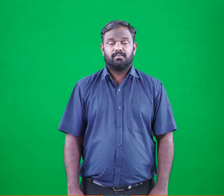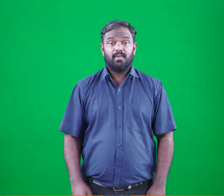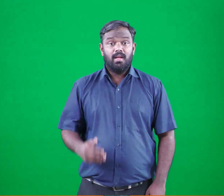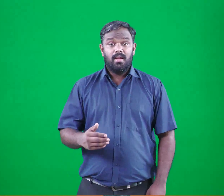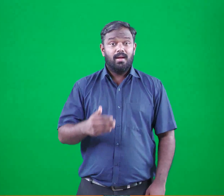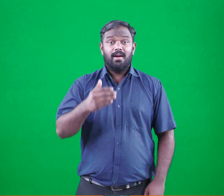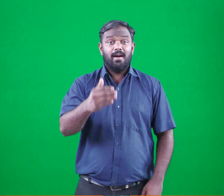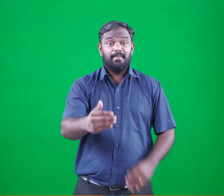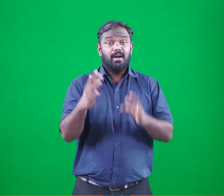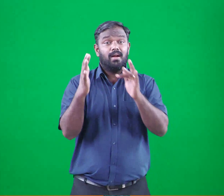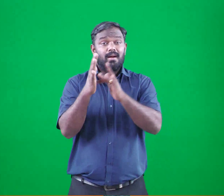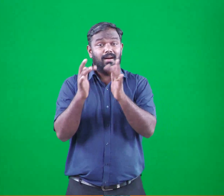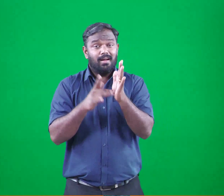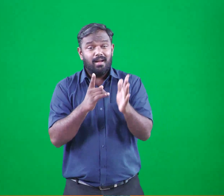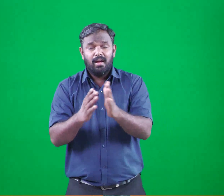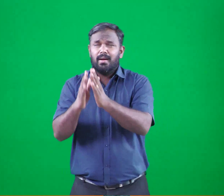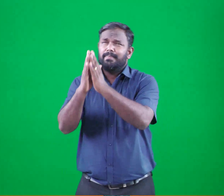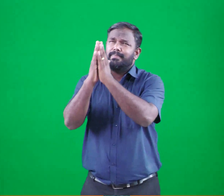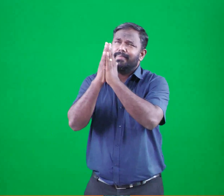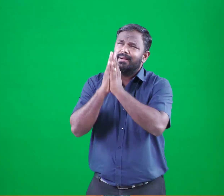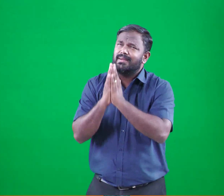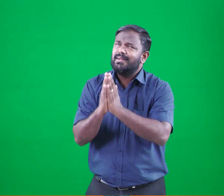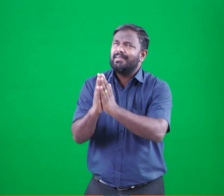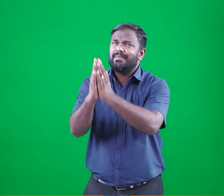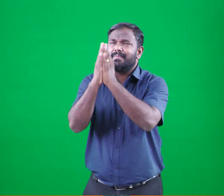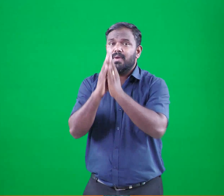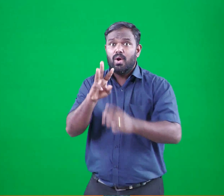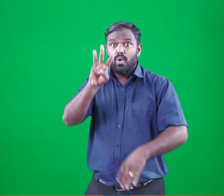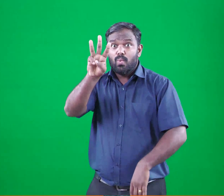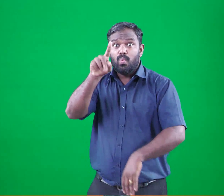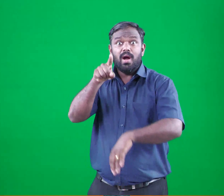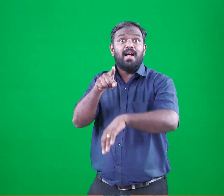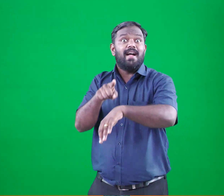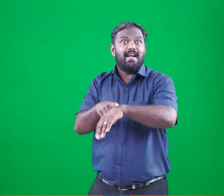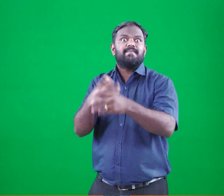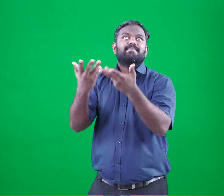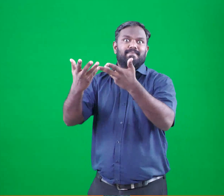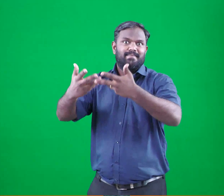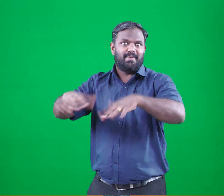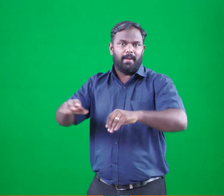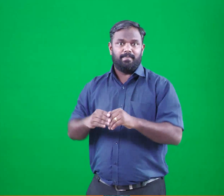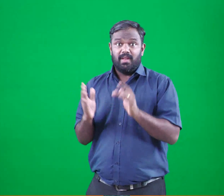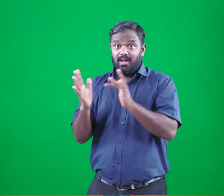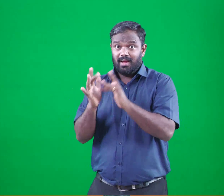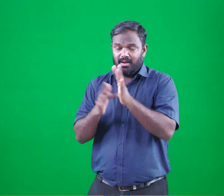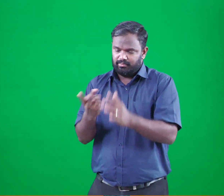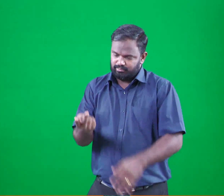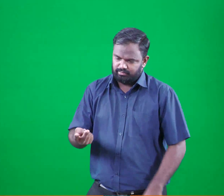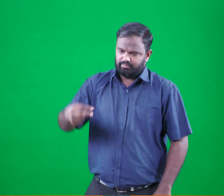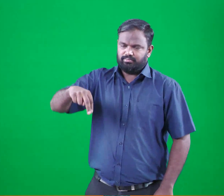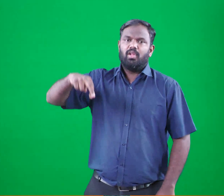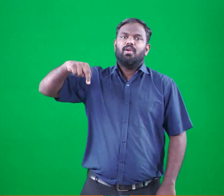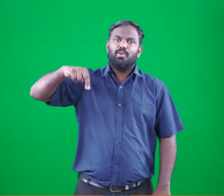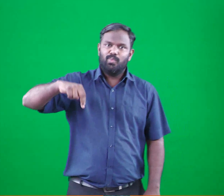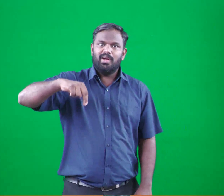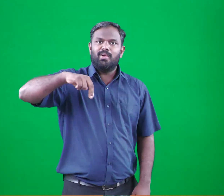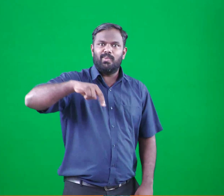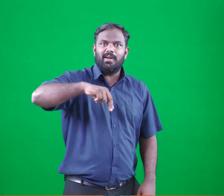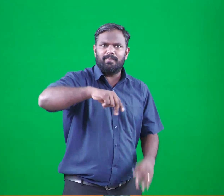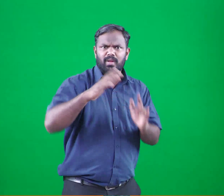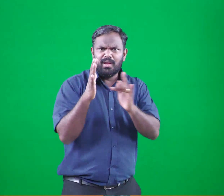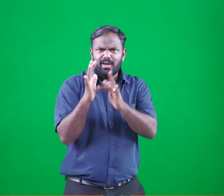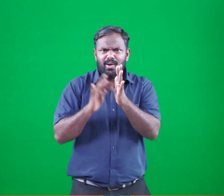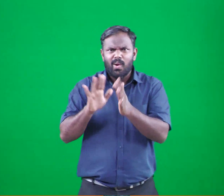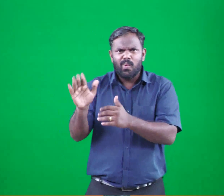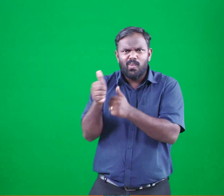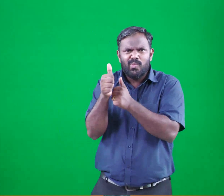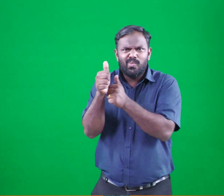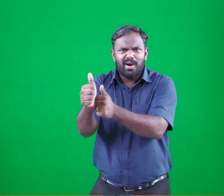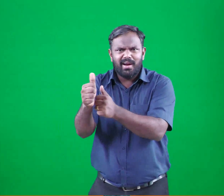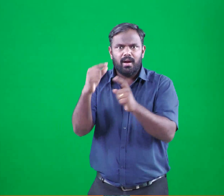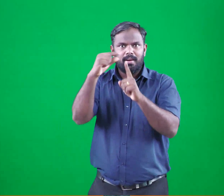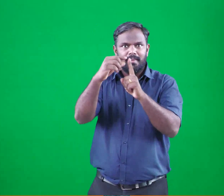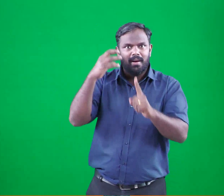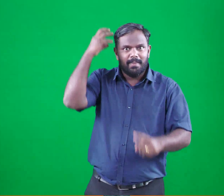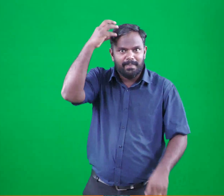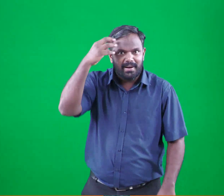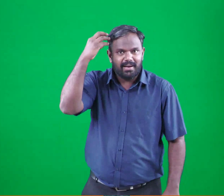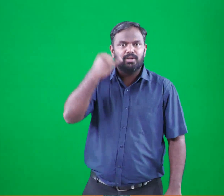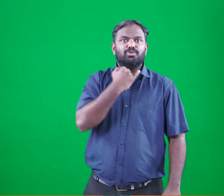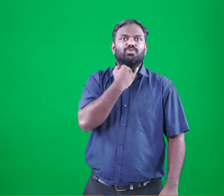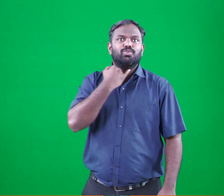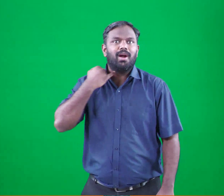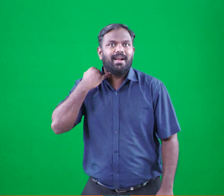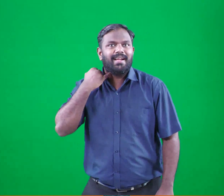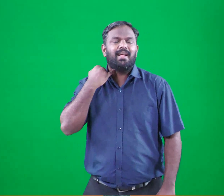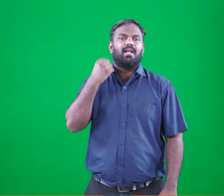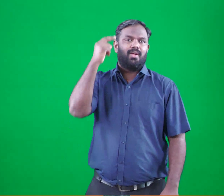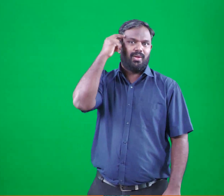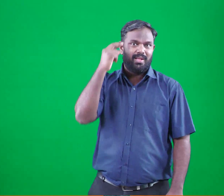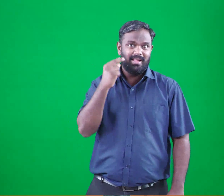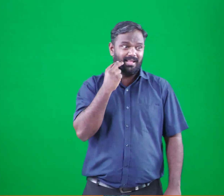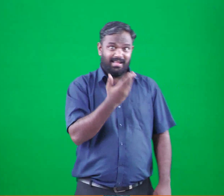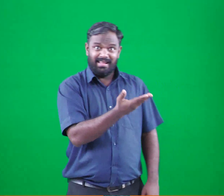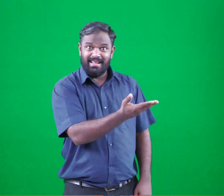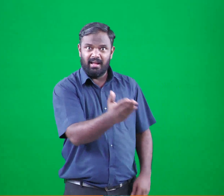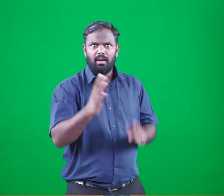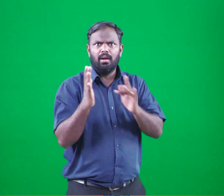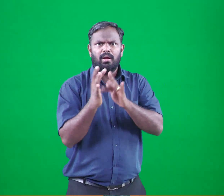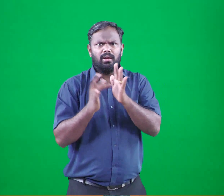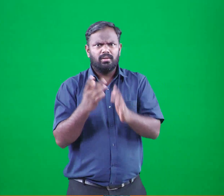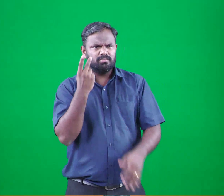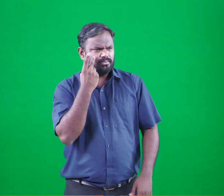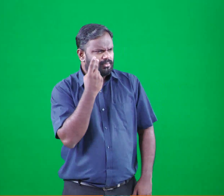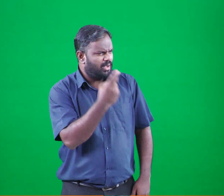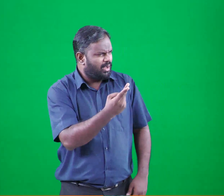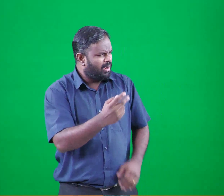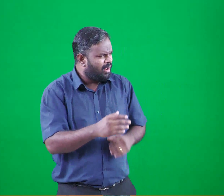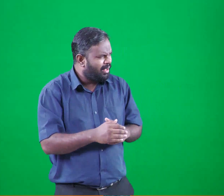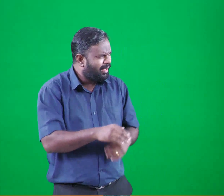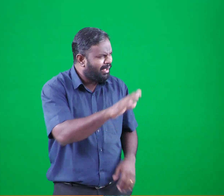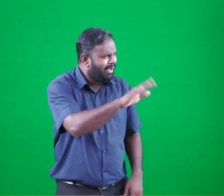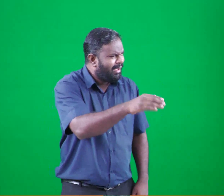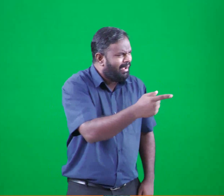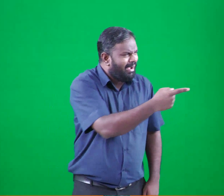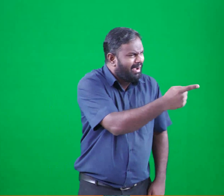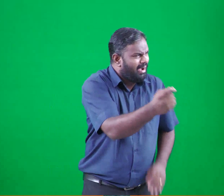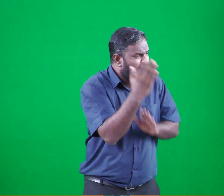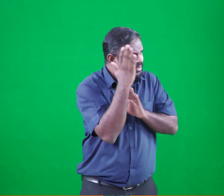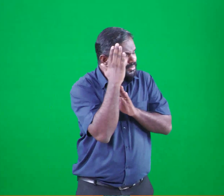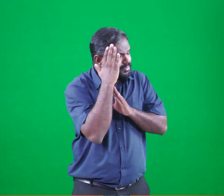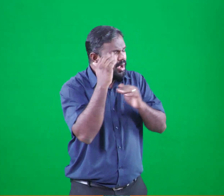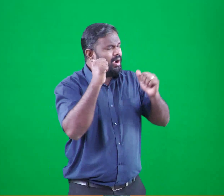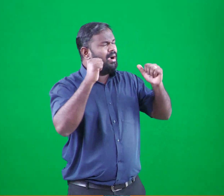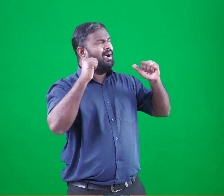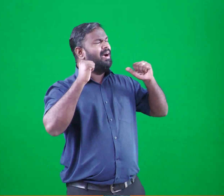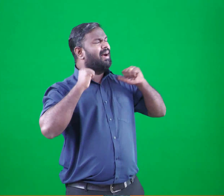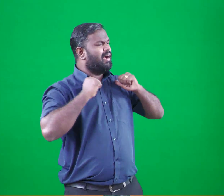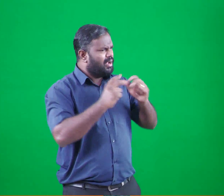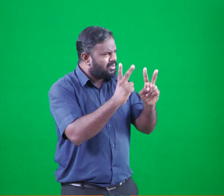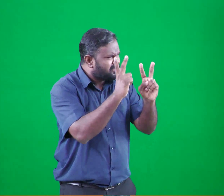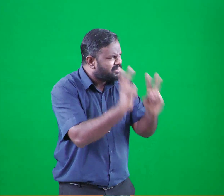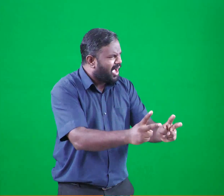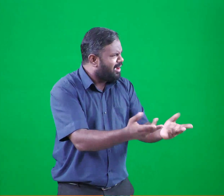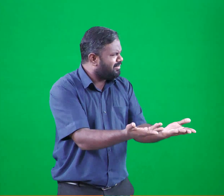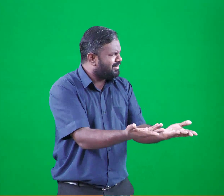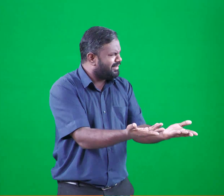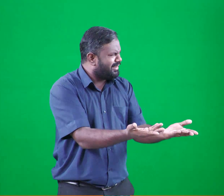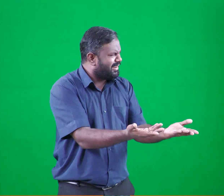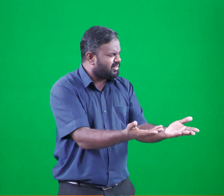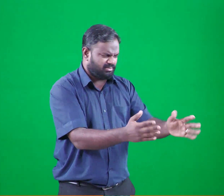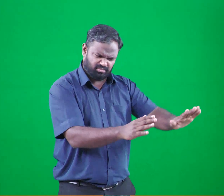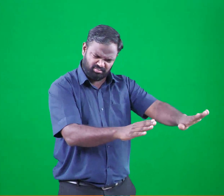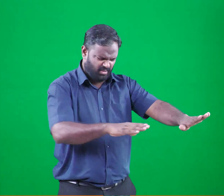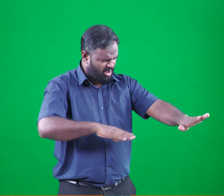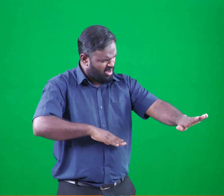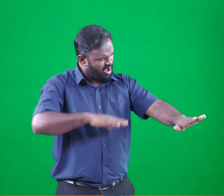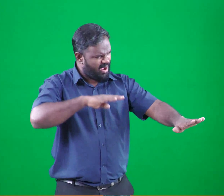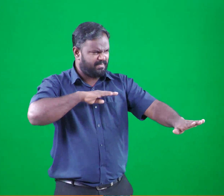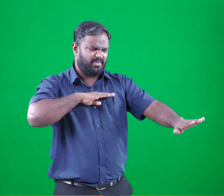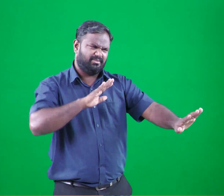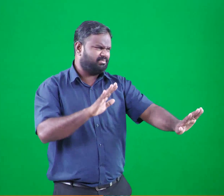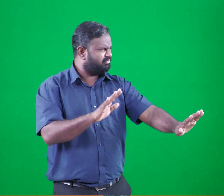When Jesus returned the third time, He said, "Are you still sleeping and resting?